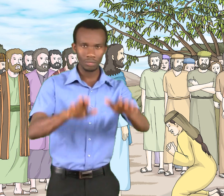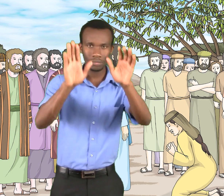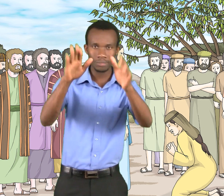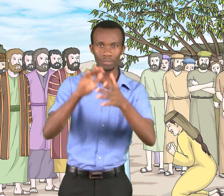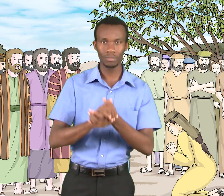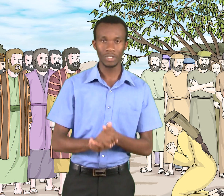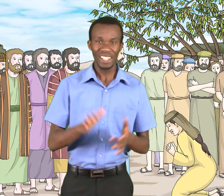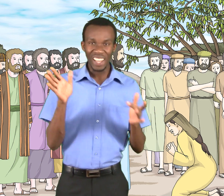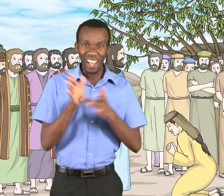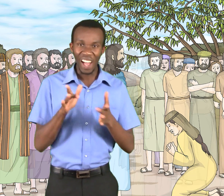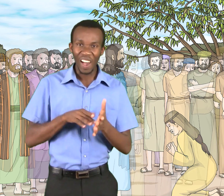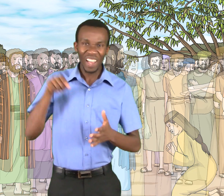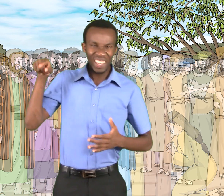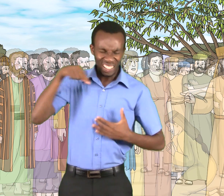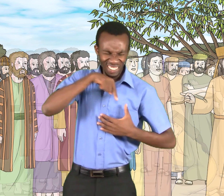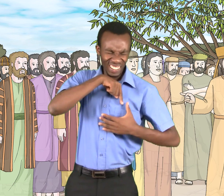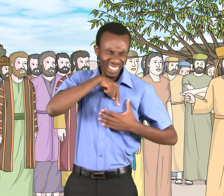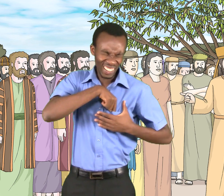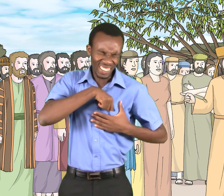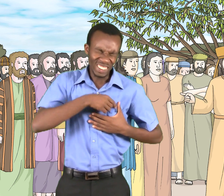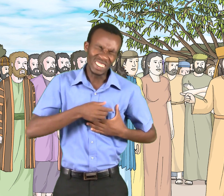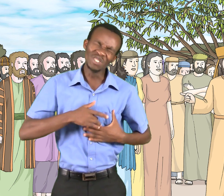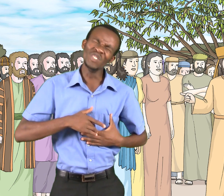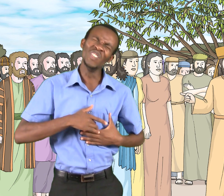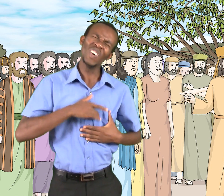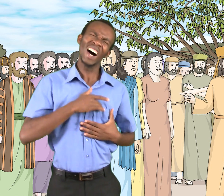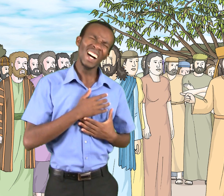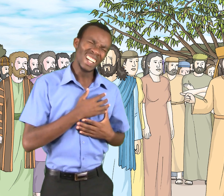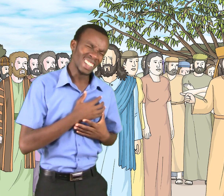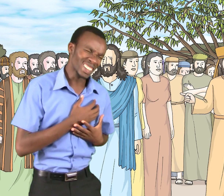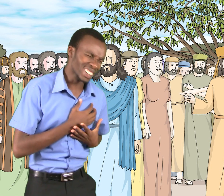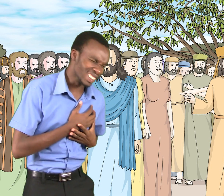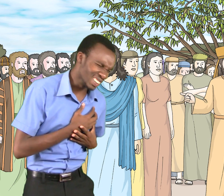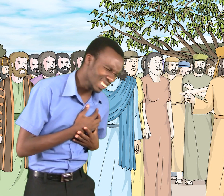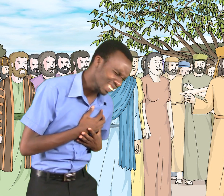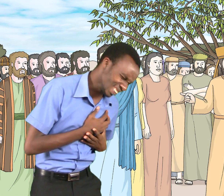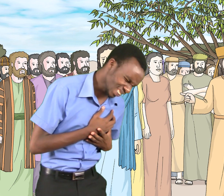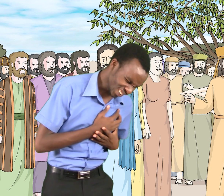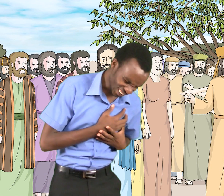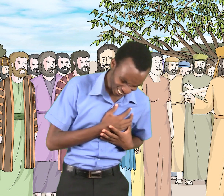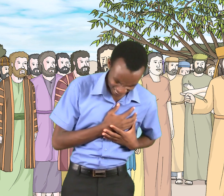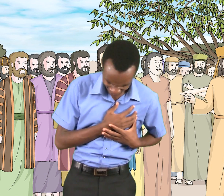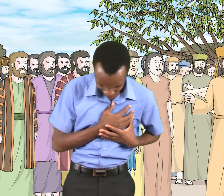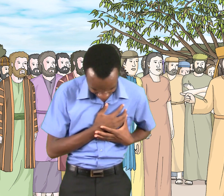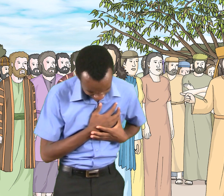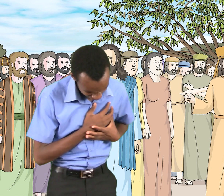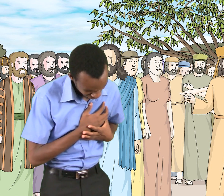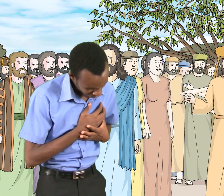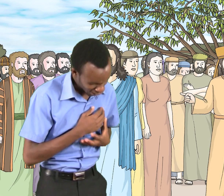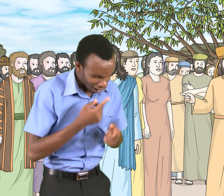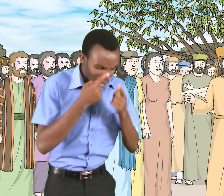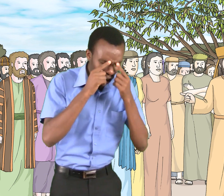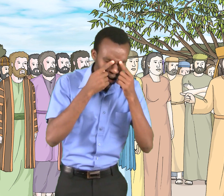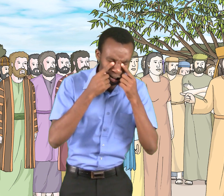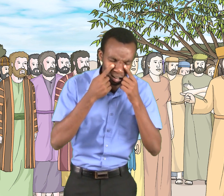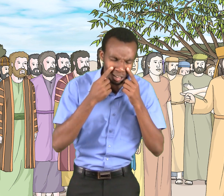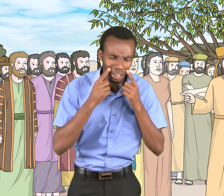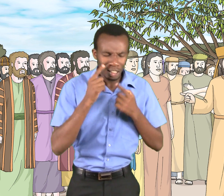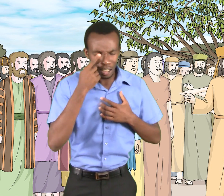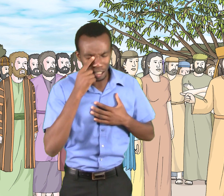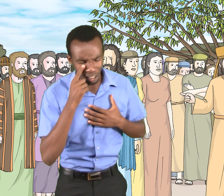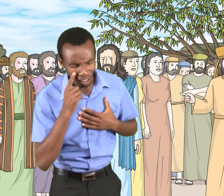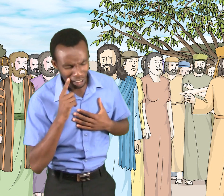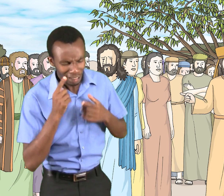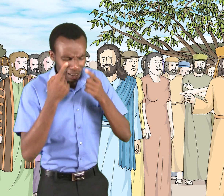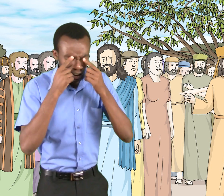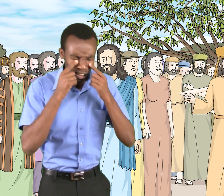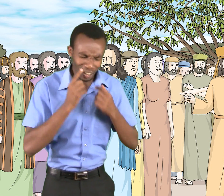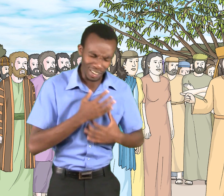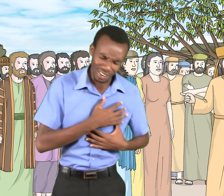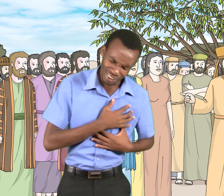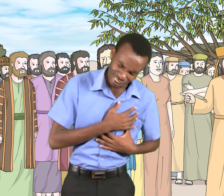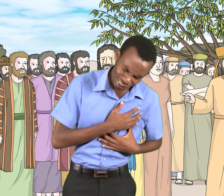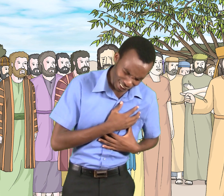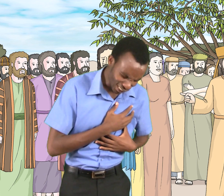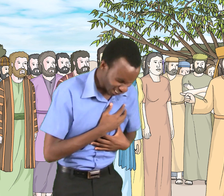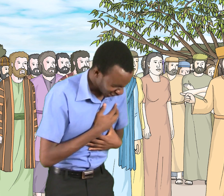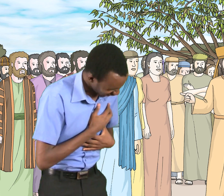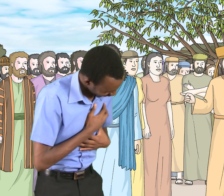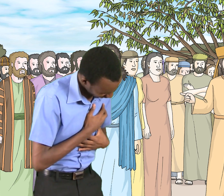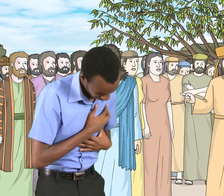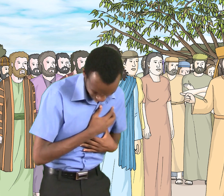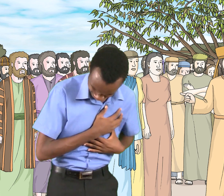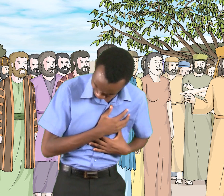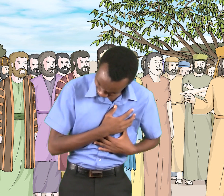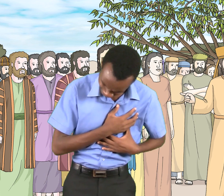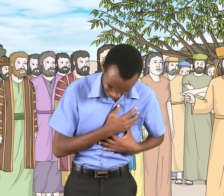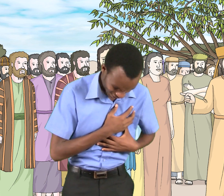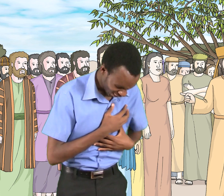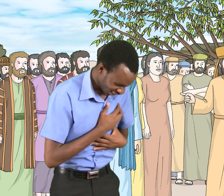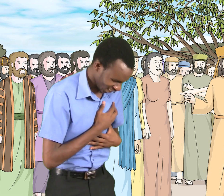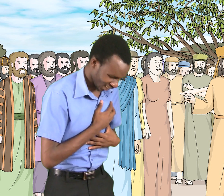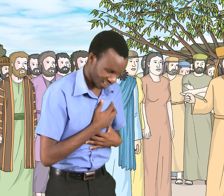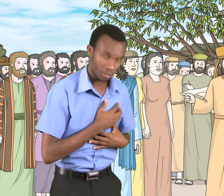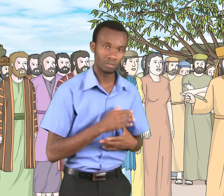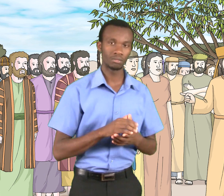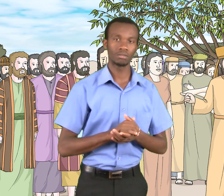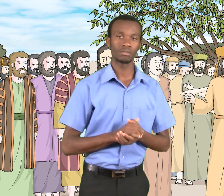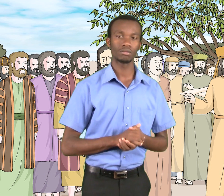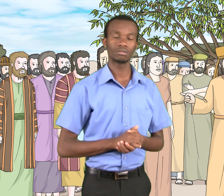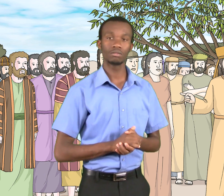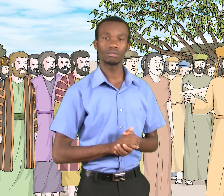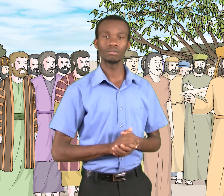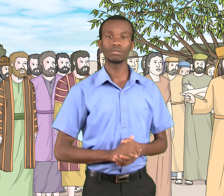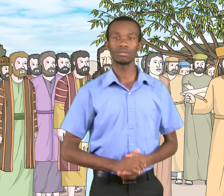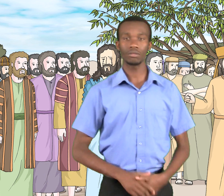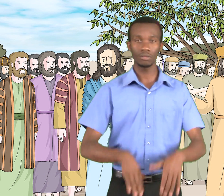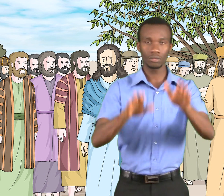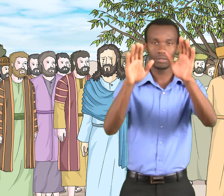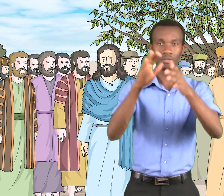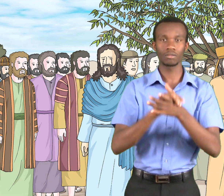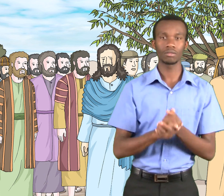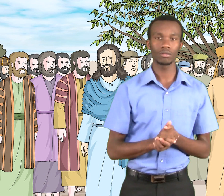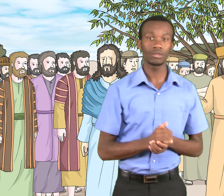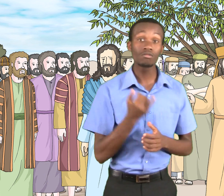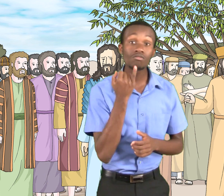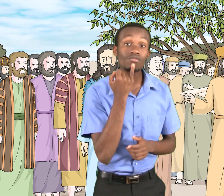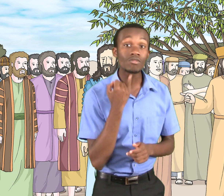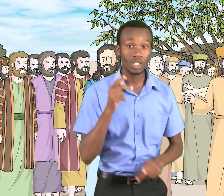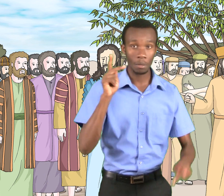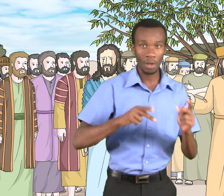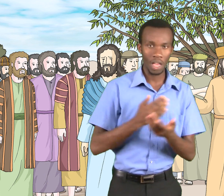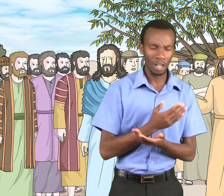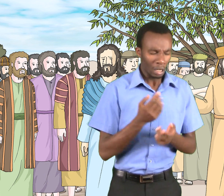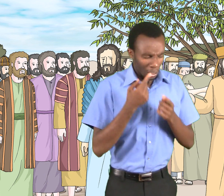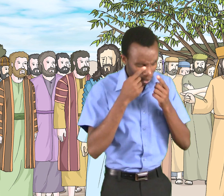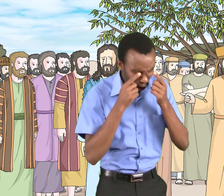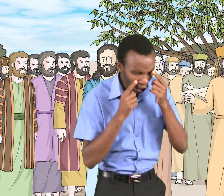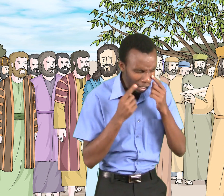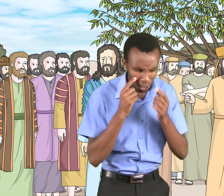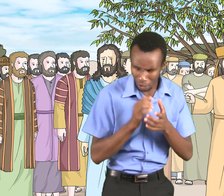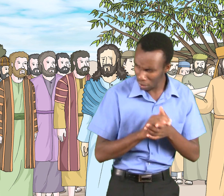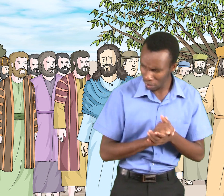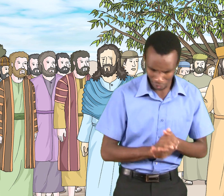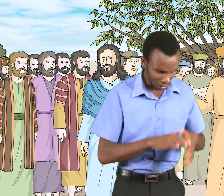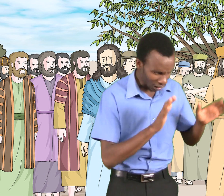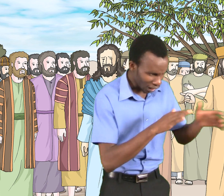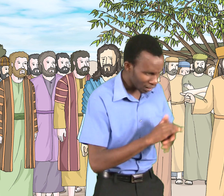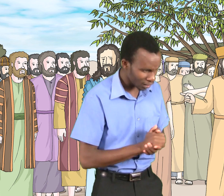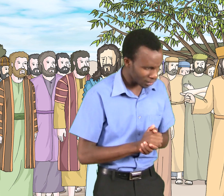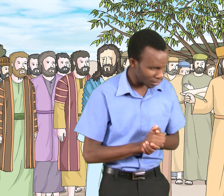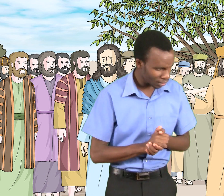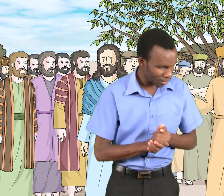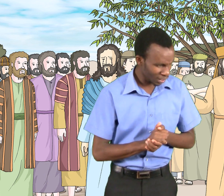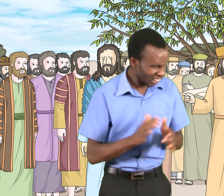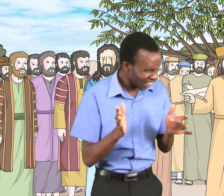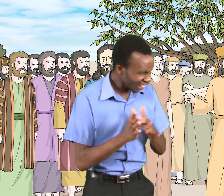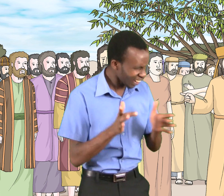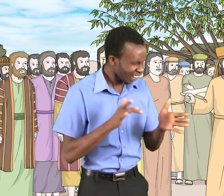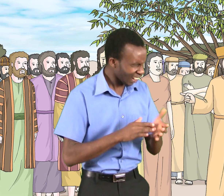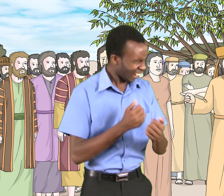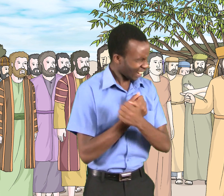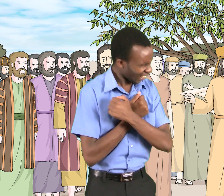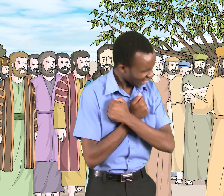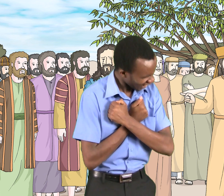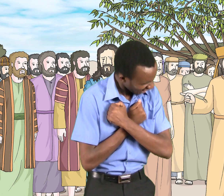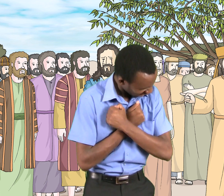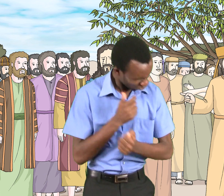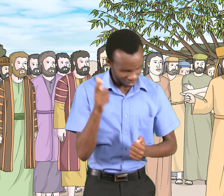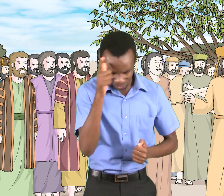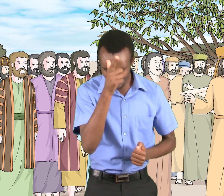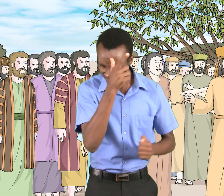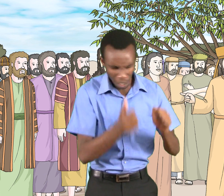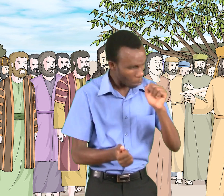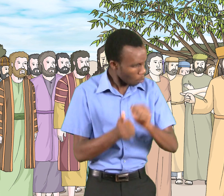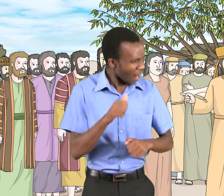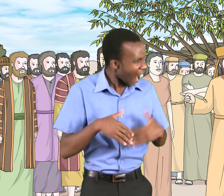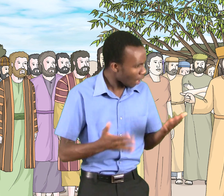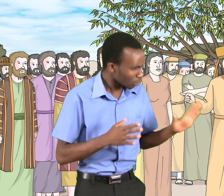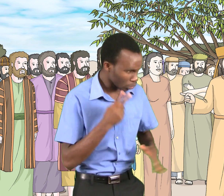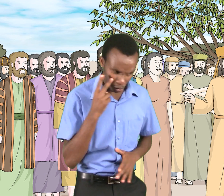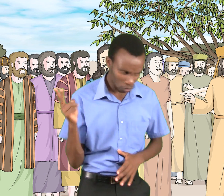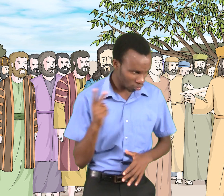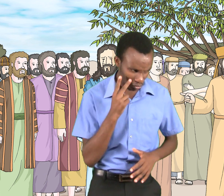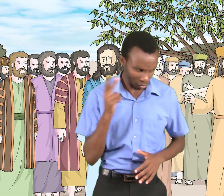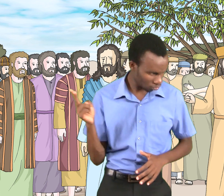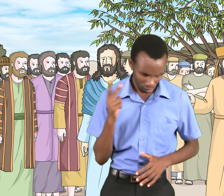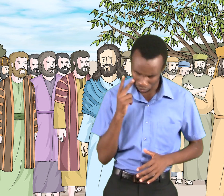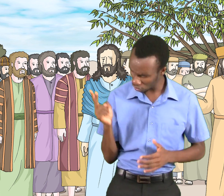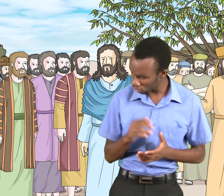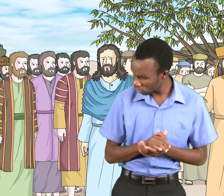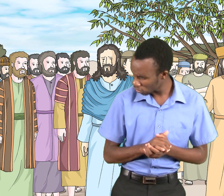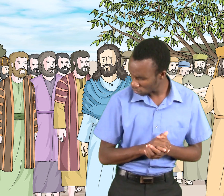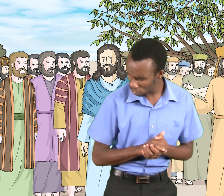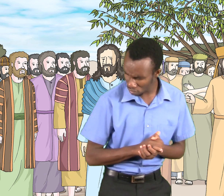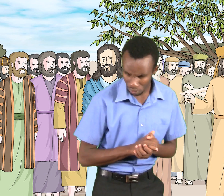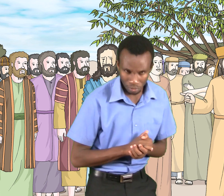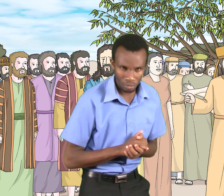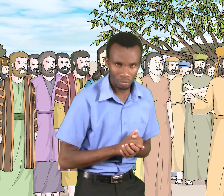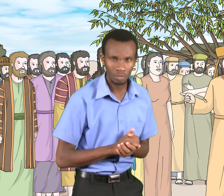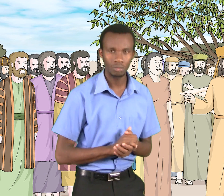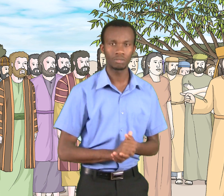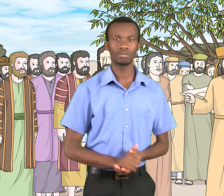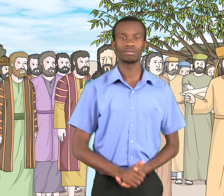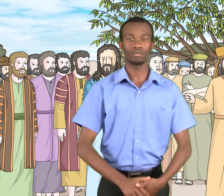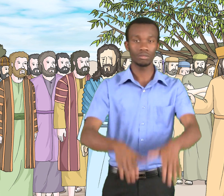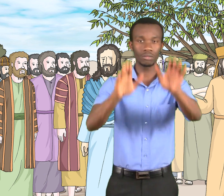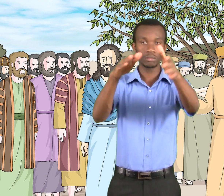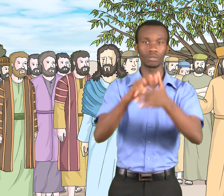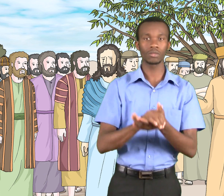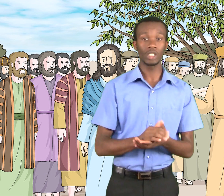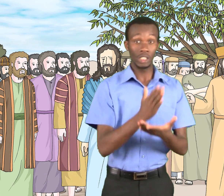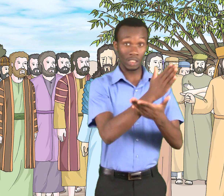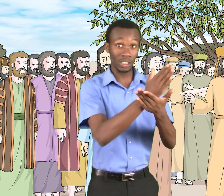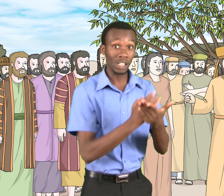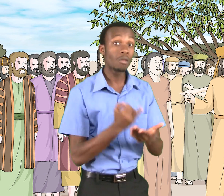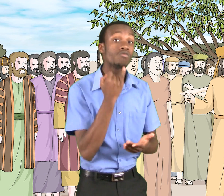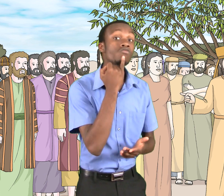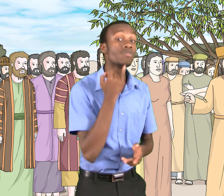When Jesus saw her weeping, and the Jews who had come with her also weeping, He was deeply moved in spirit and troubled.